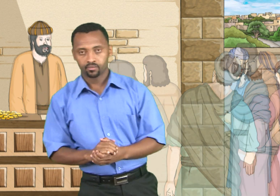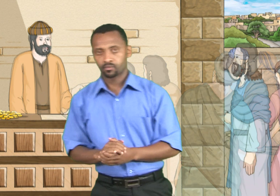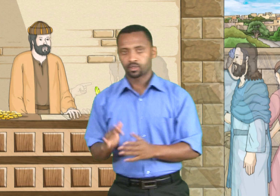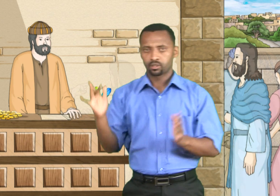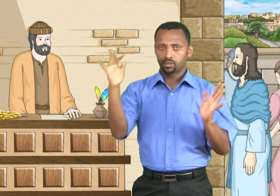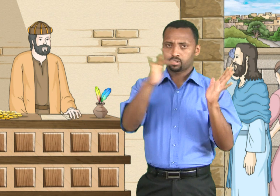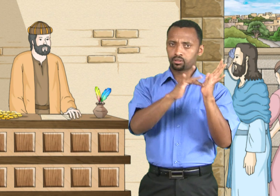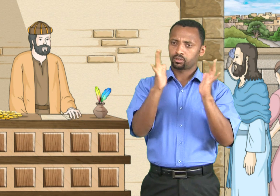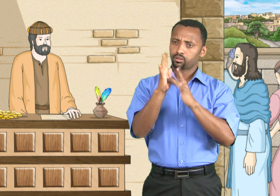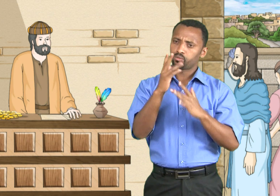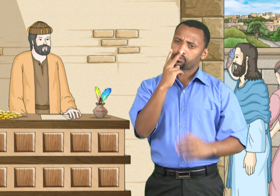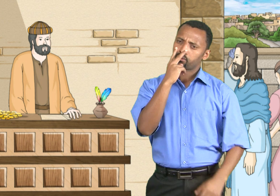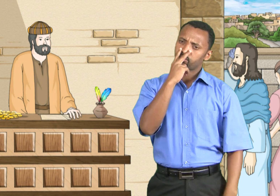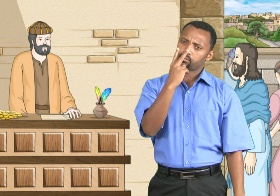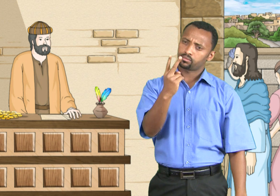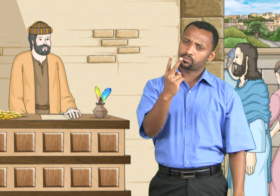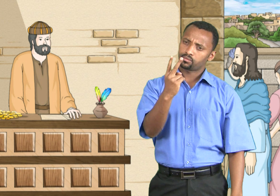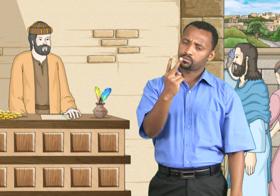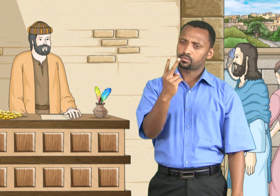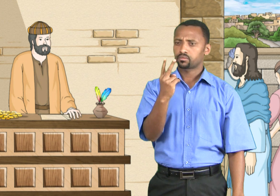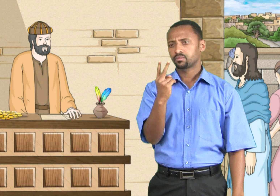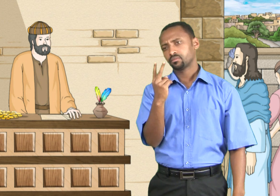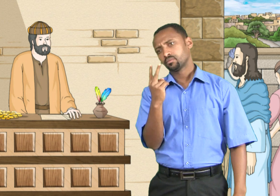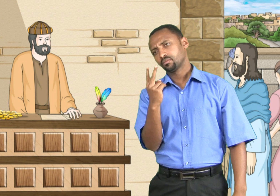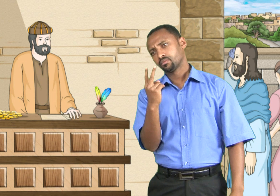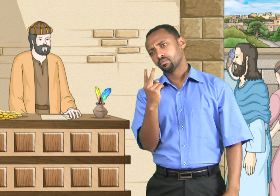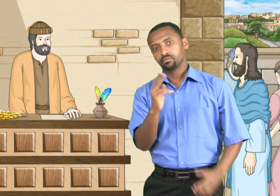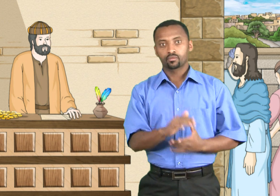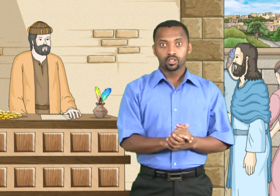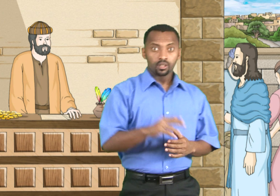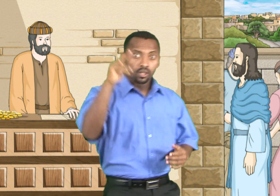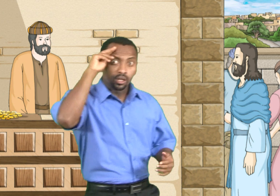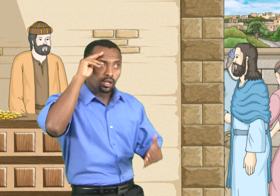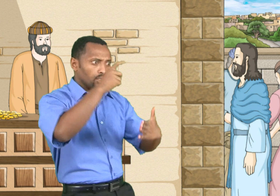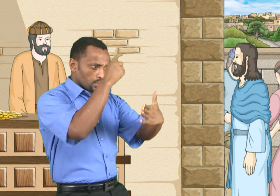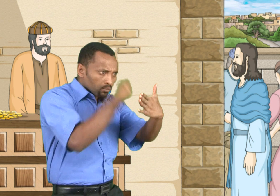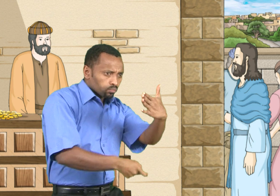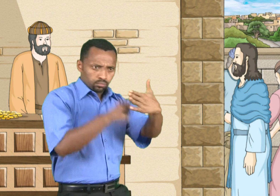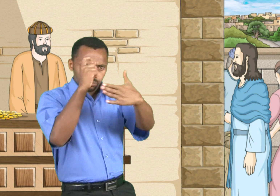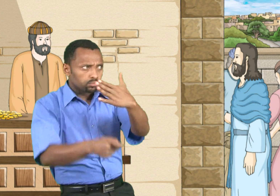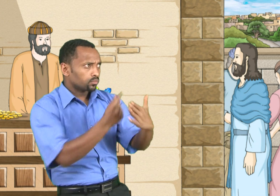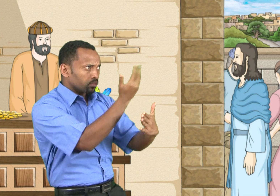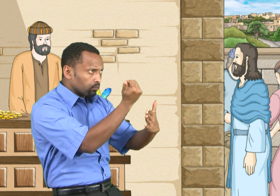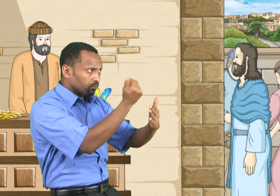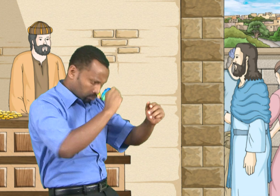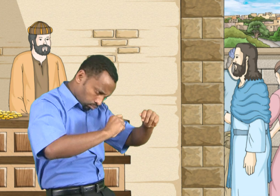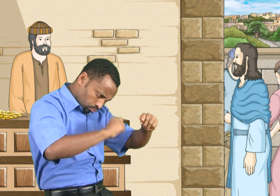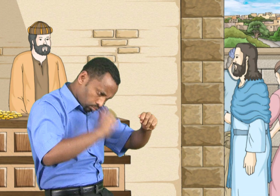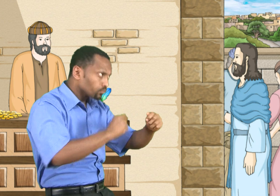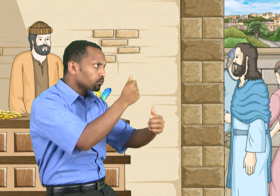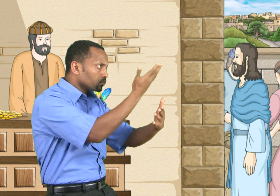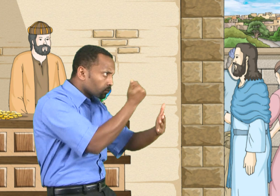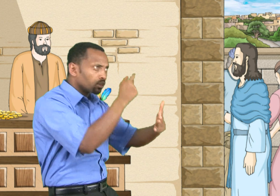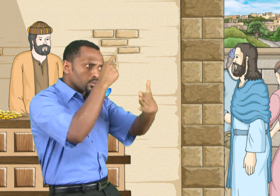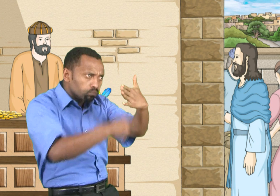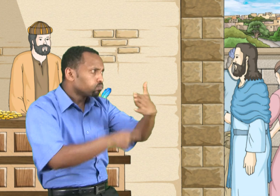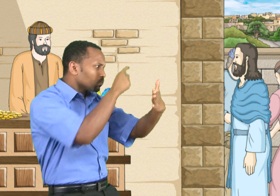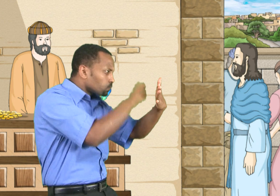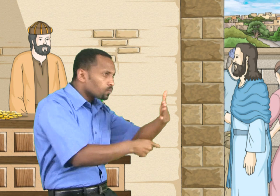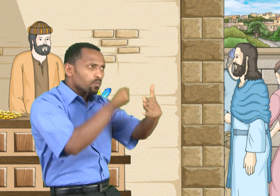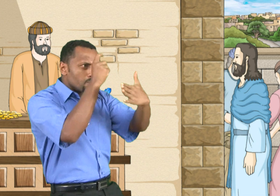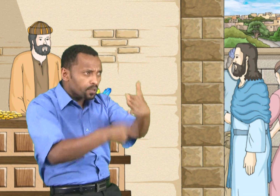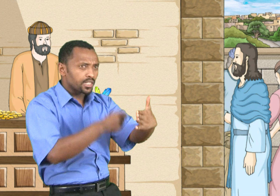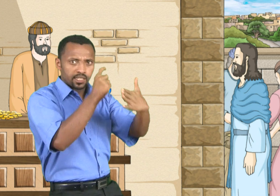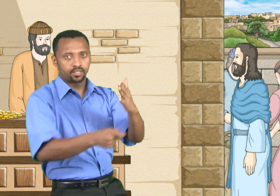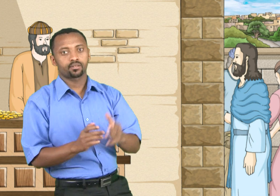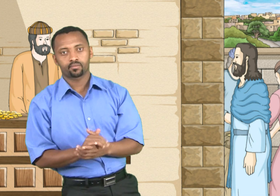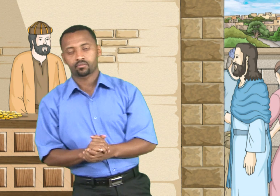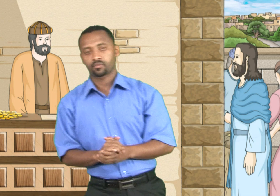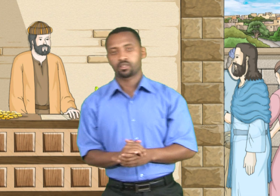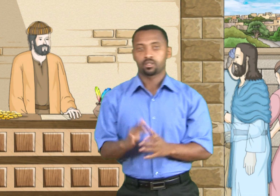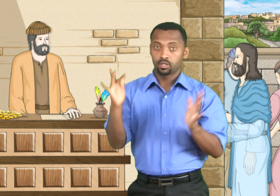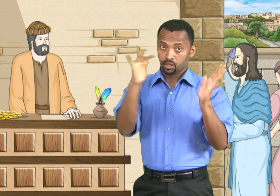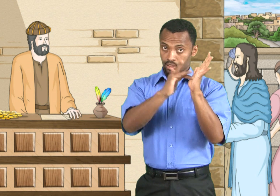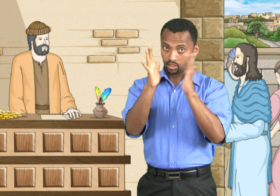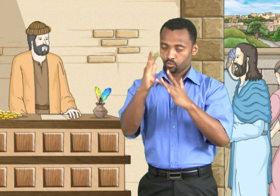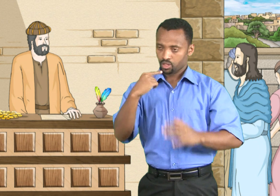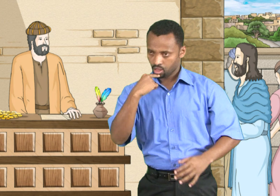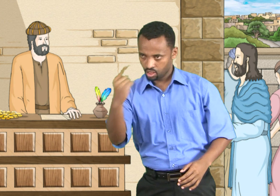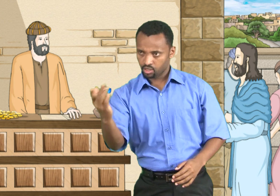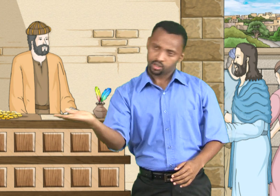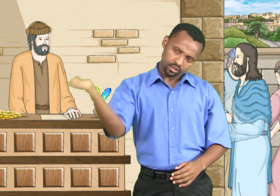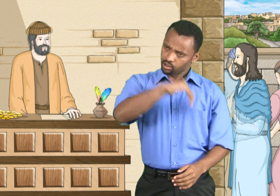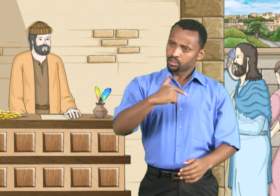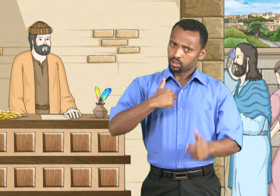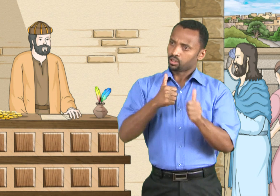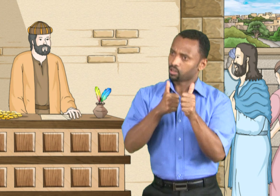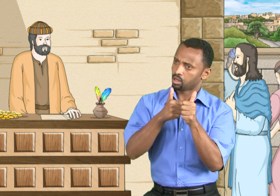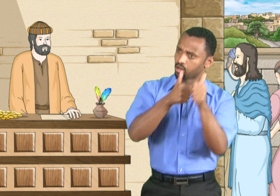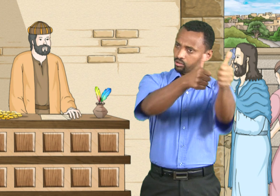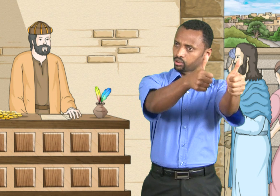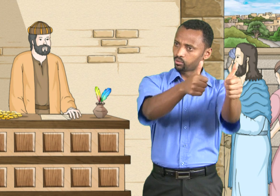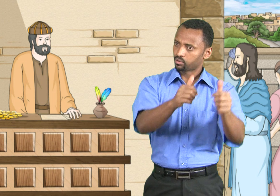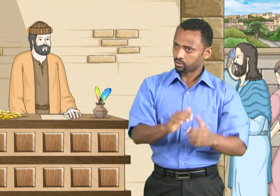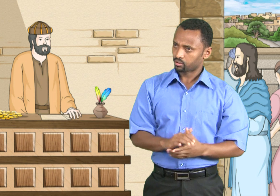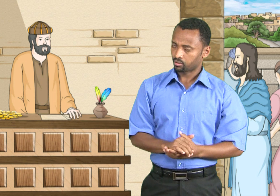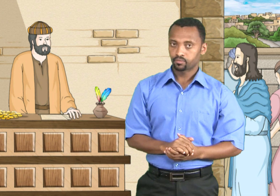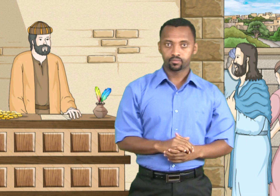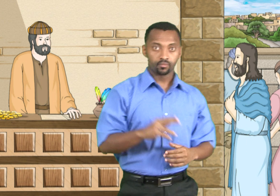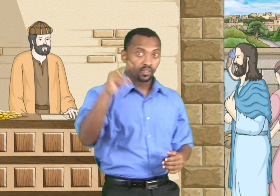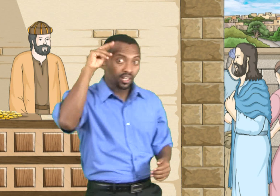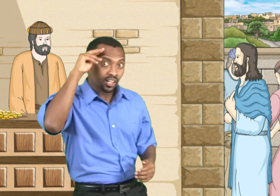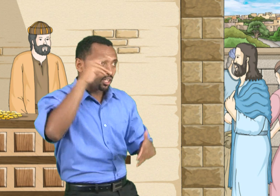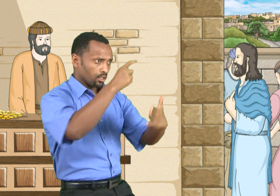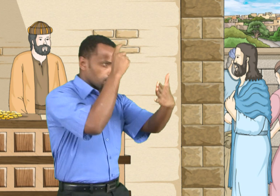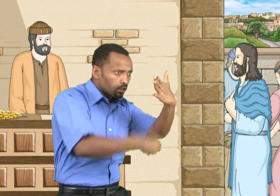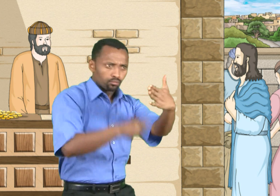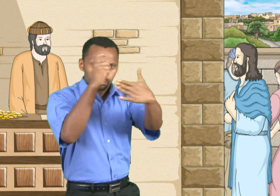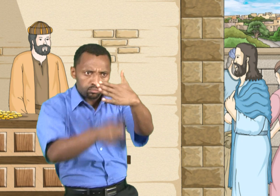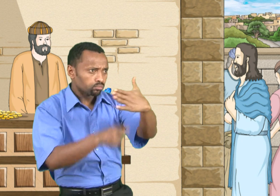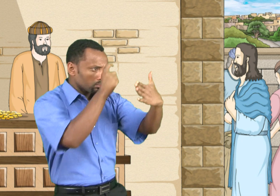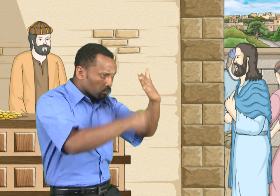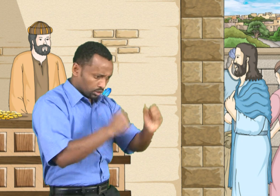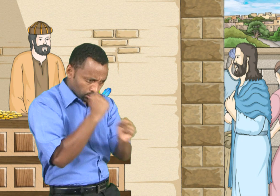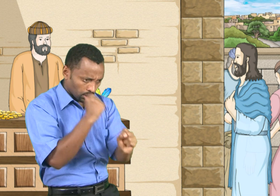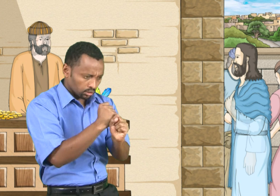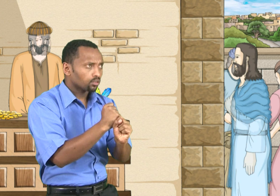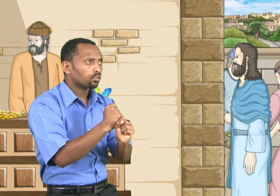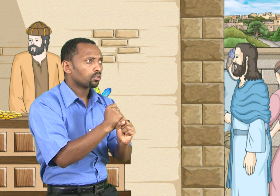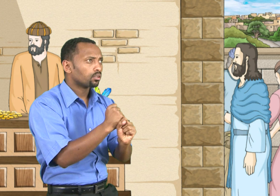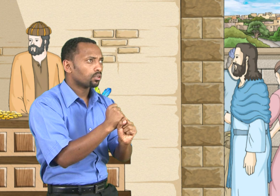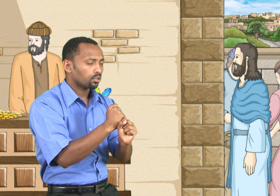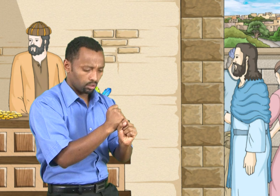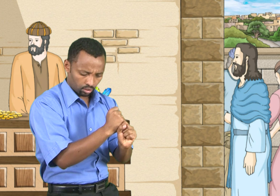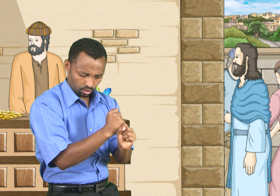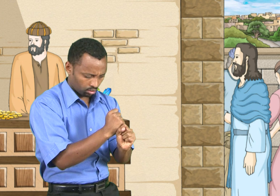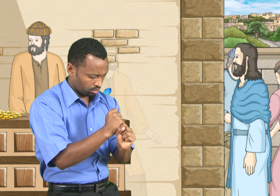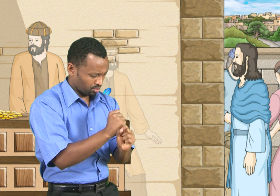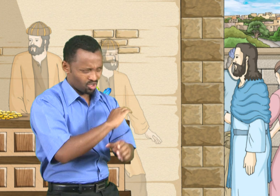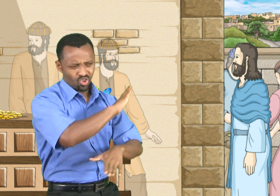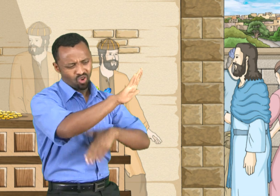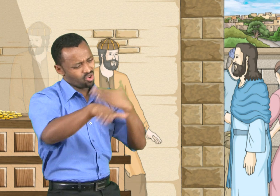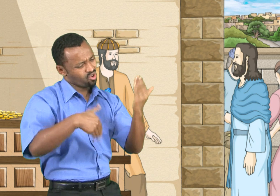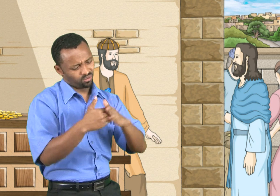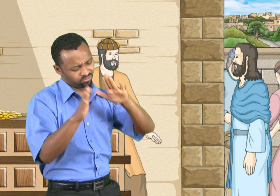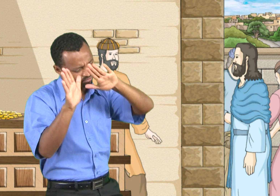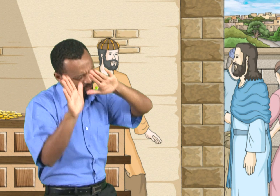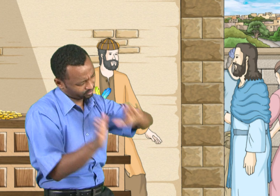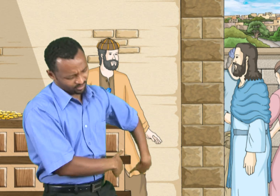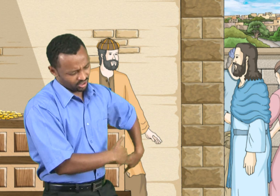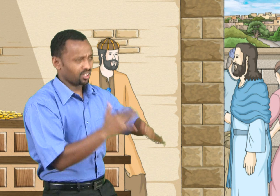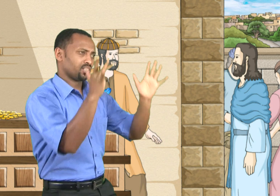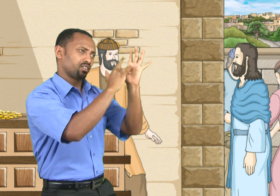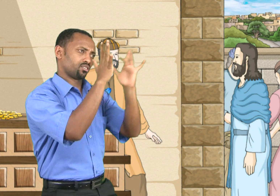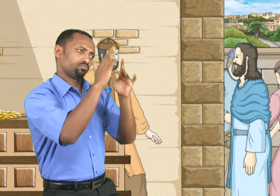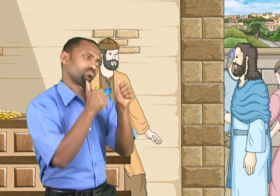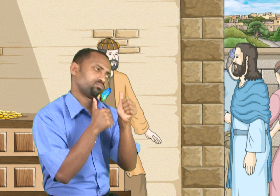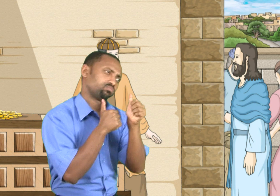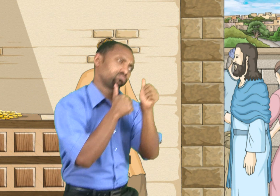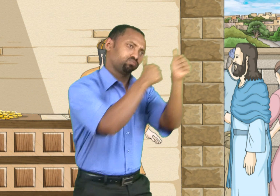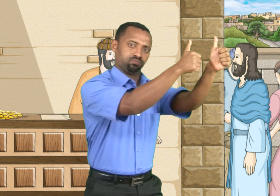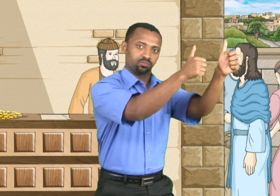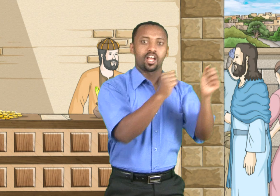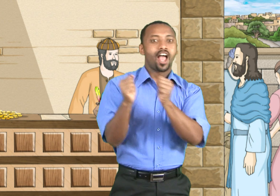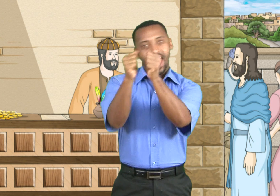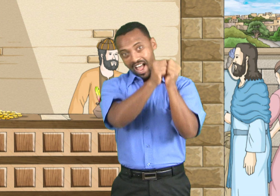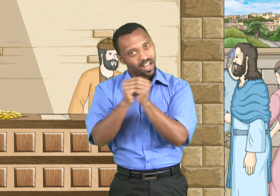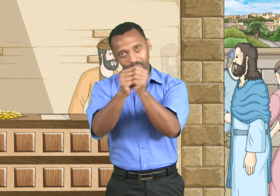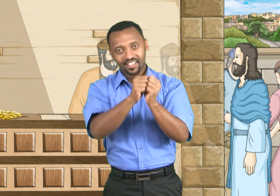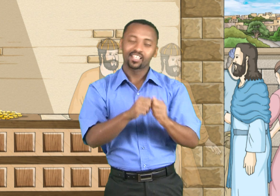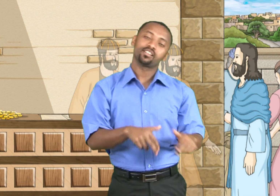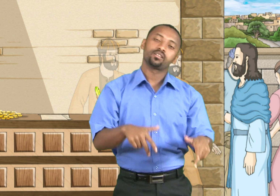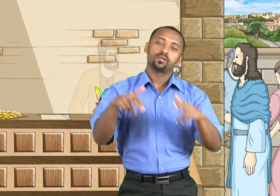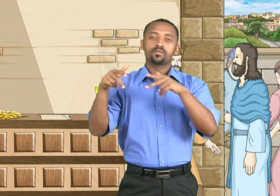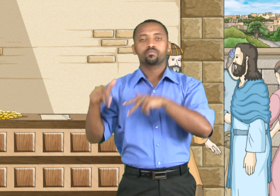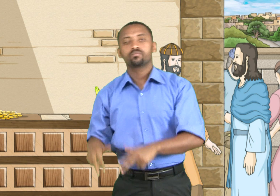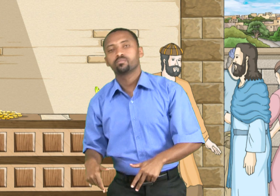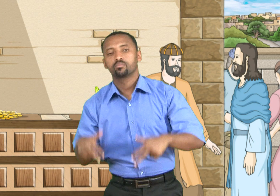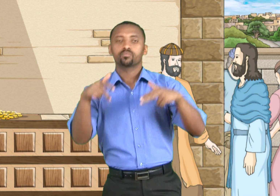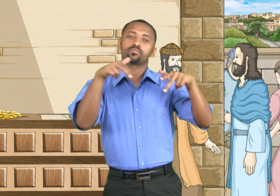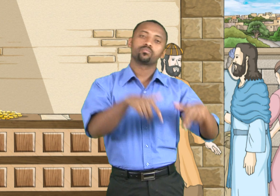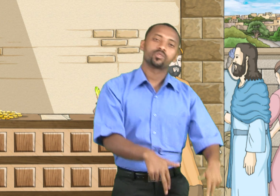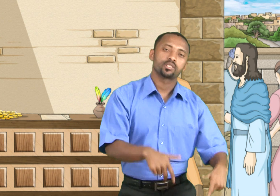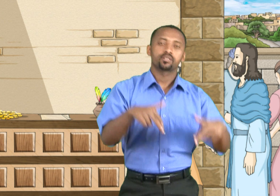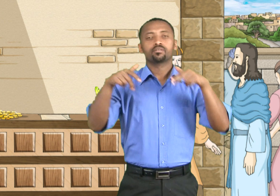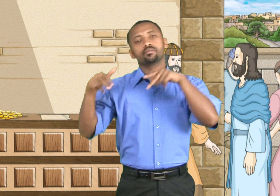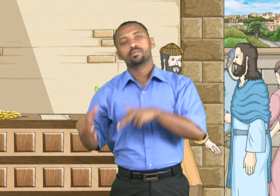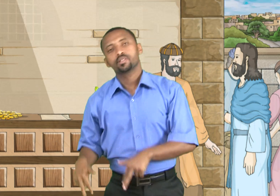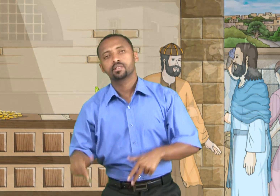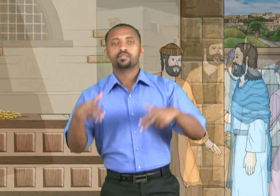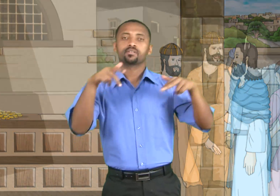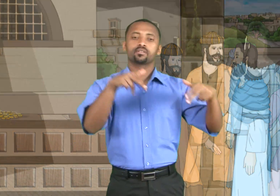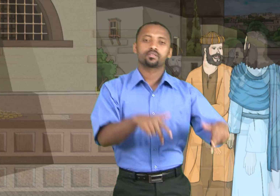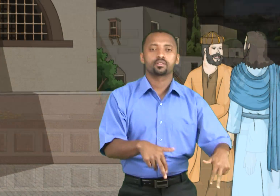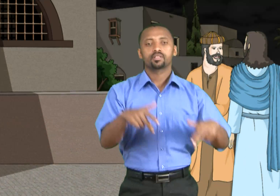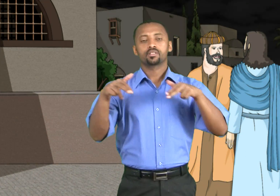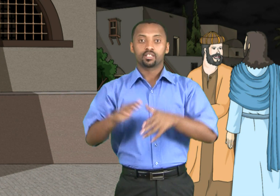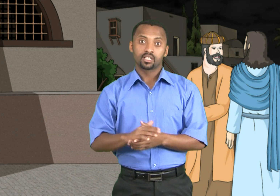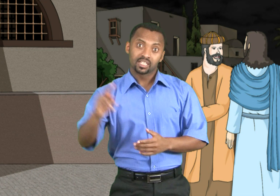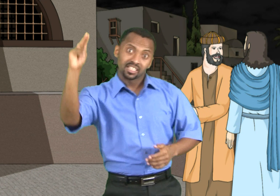“Follow Me,” He told him, and Levi got up and followed Him.